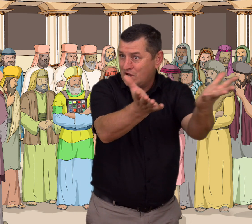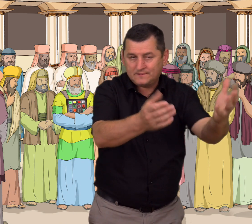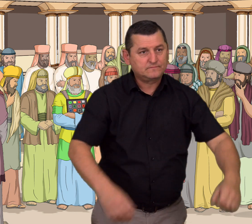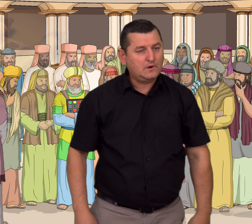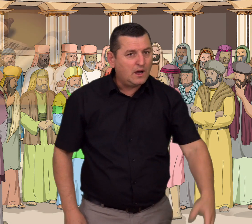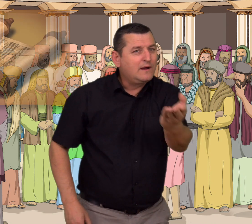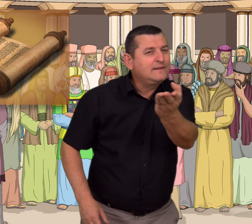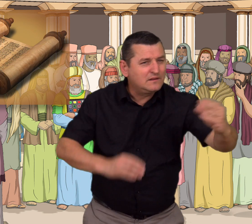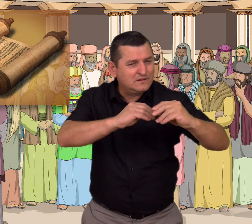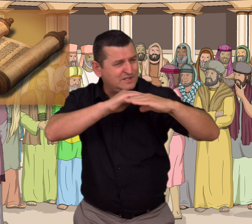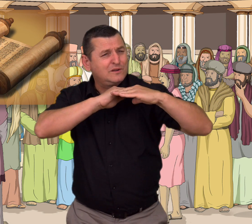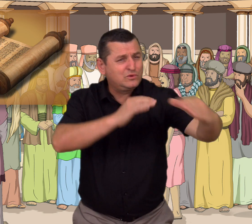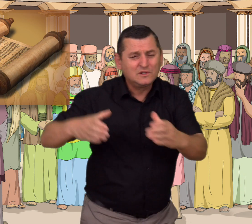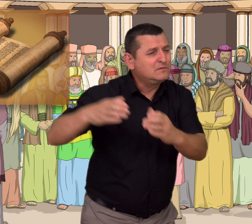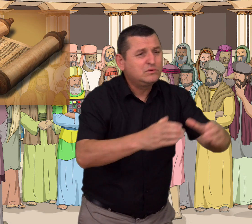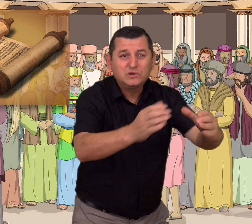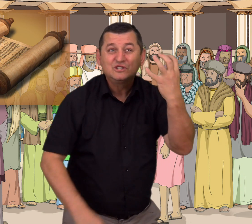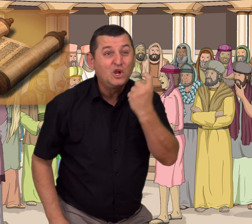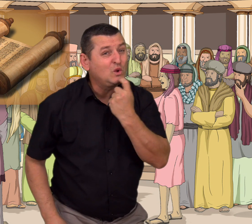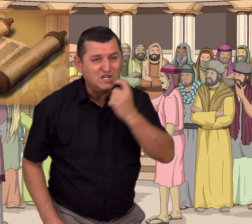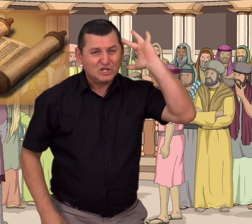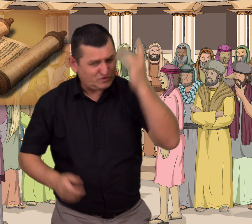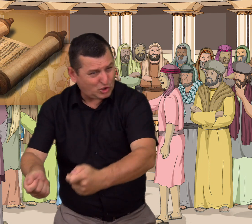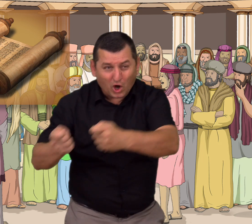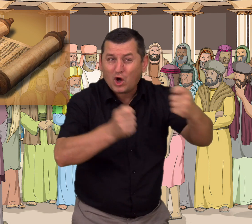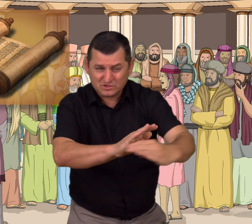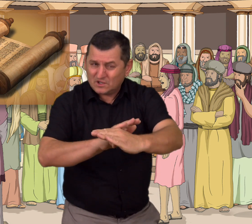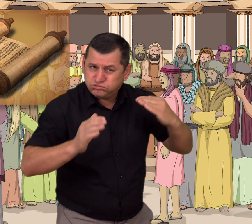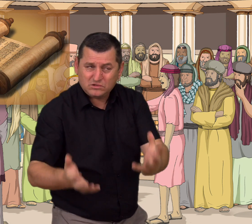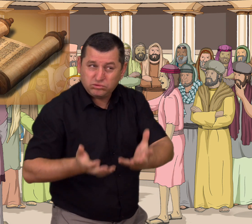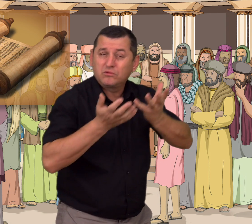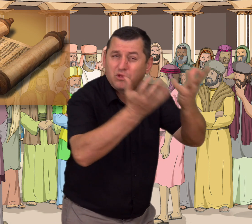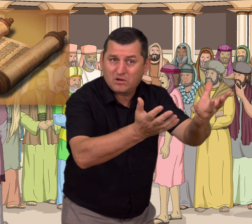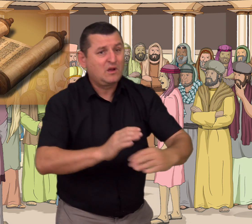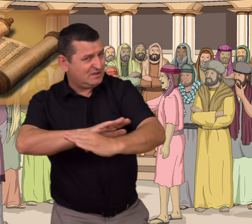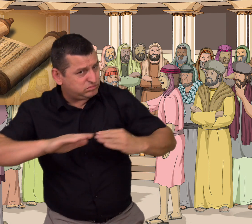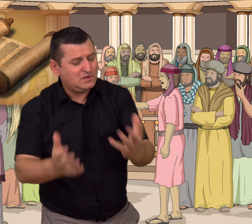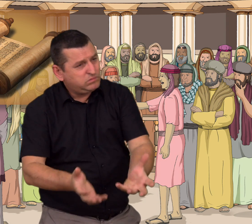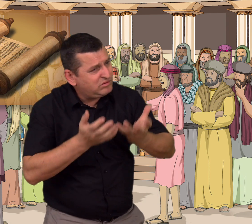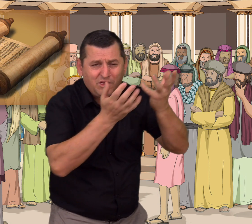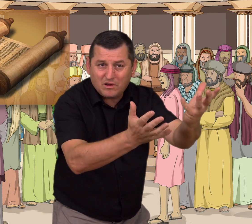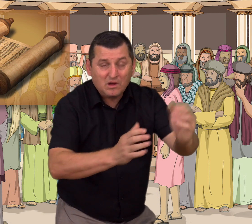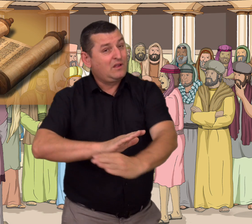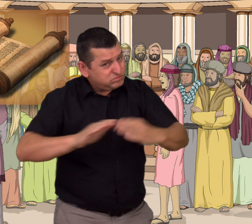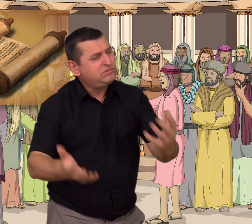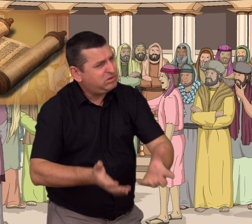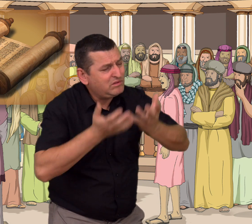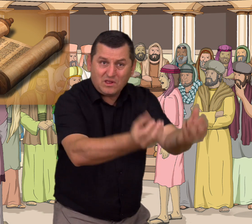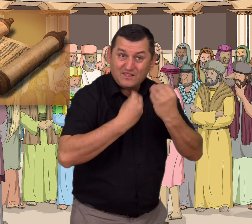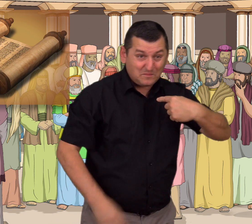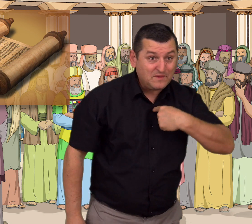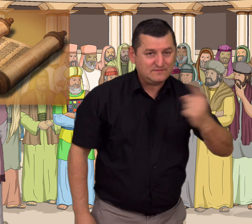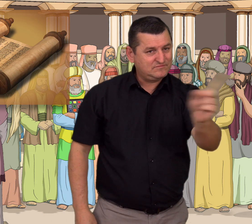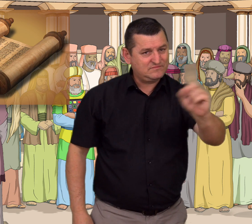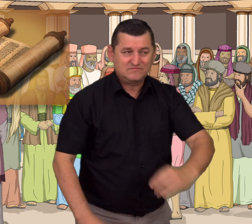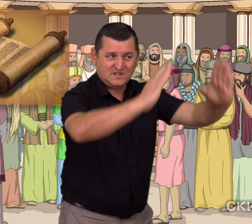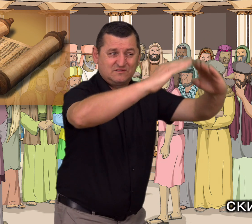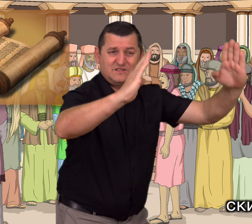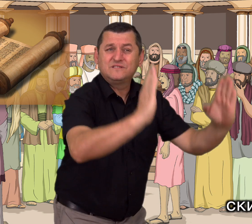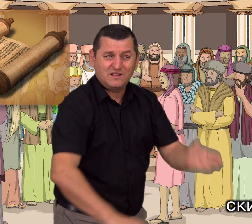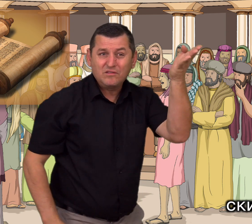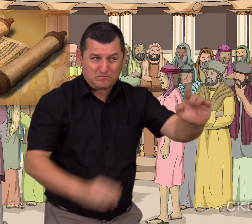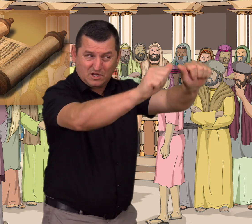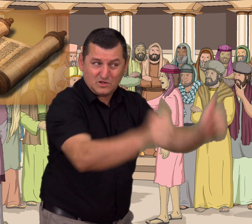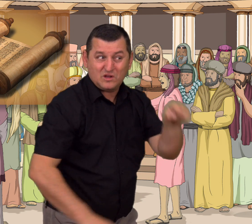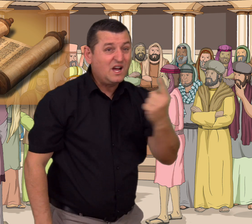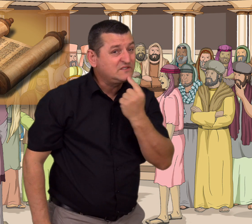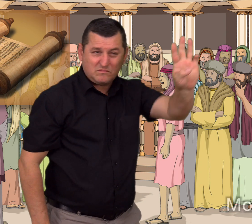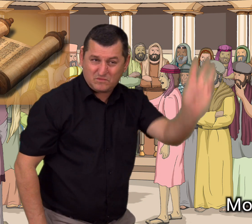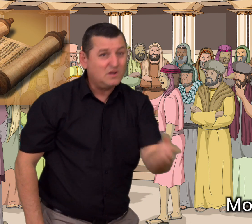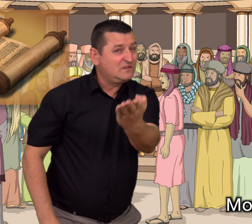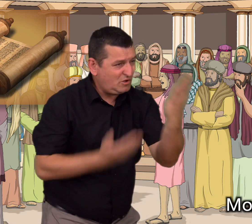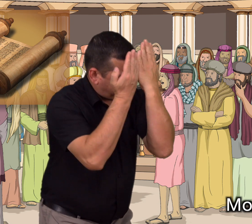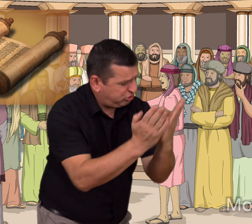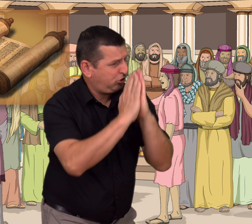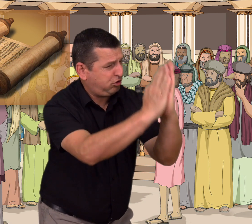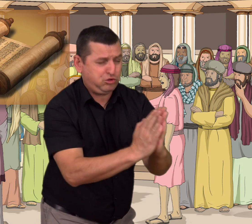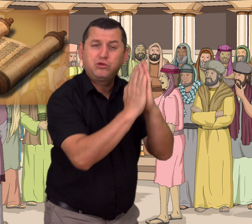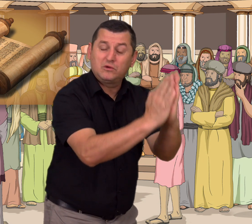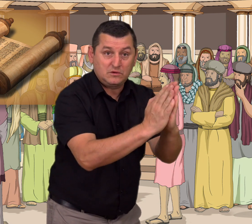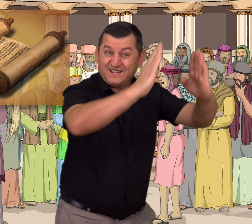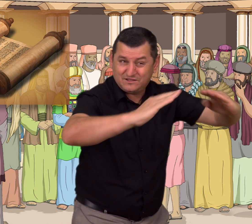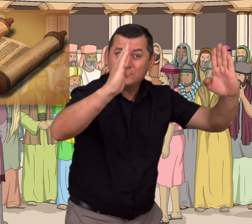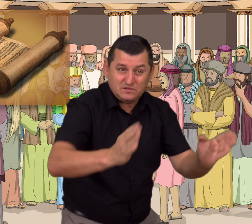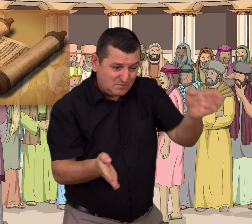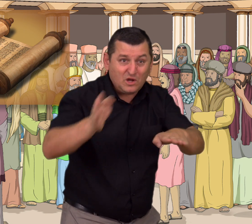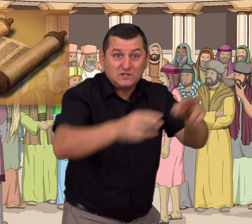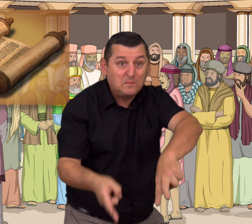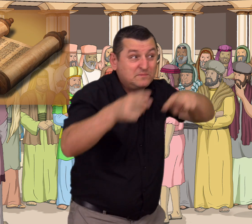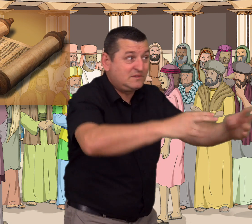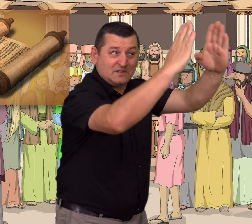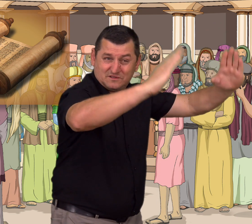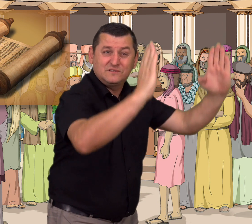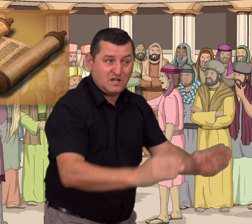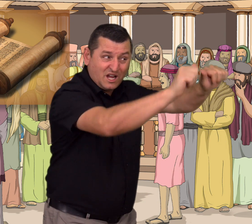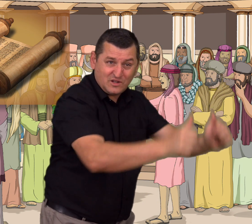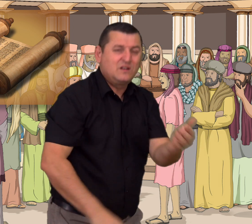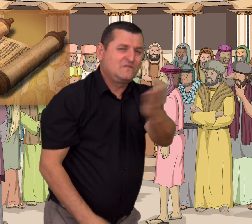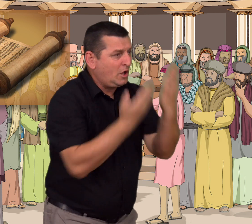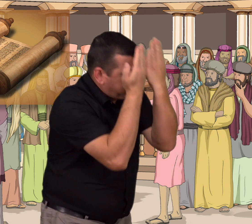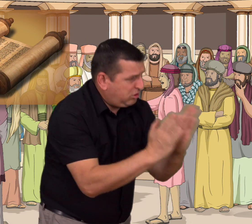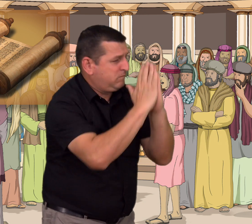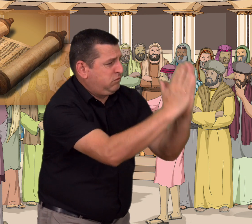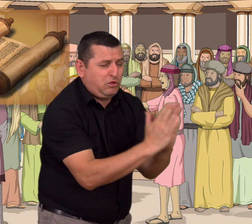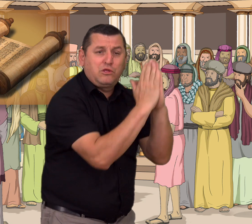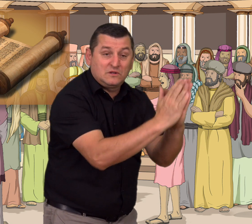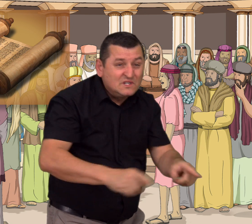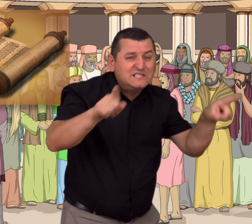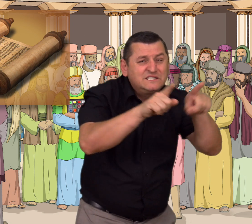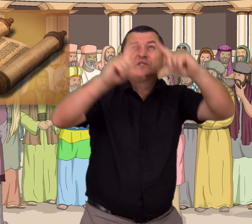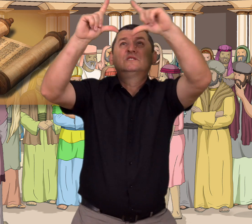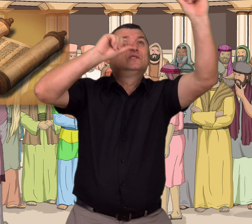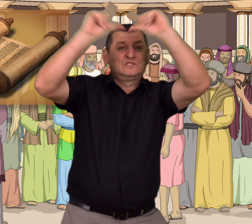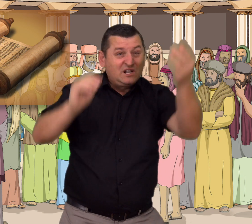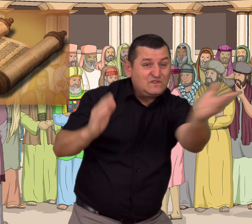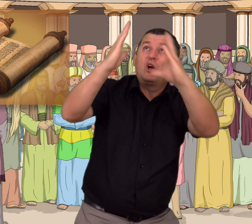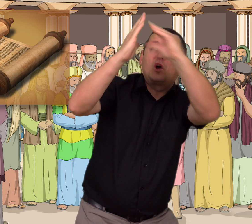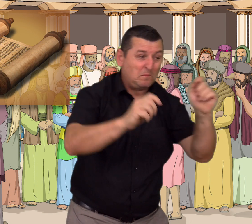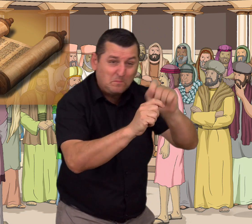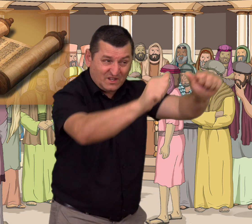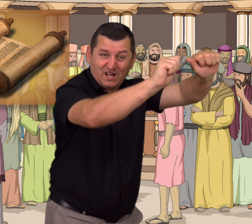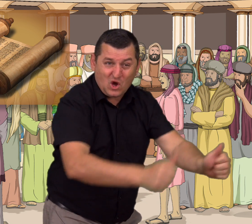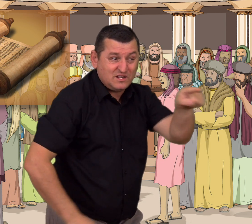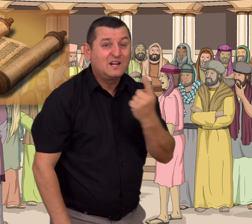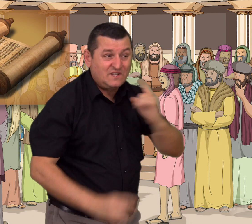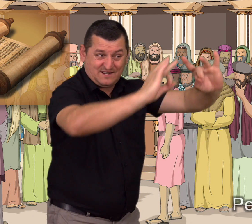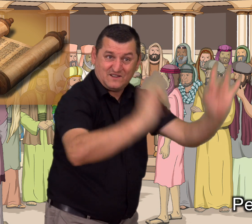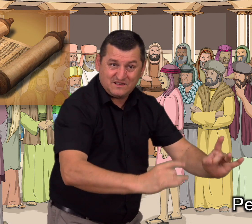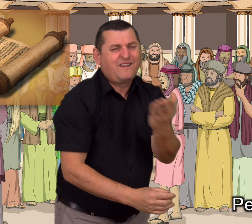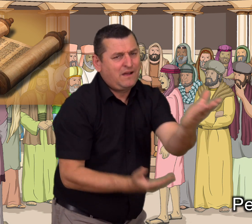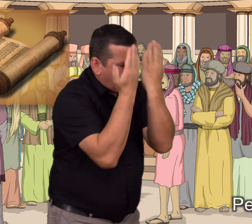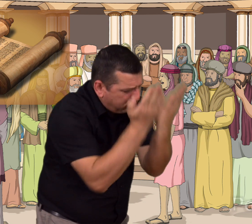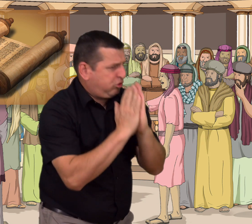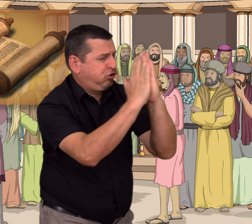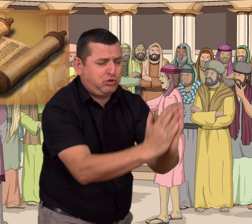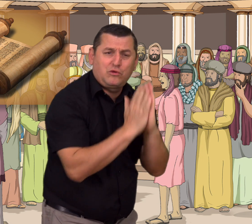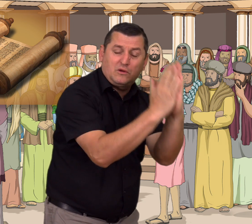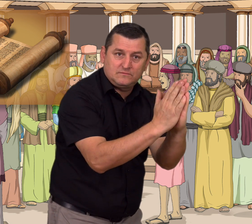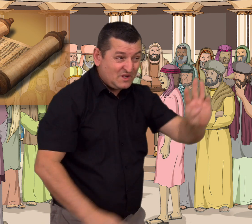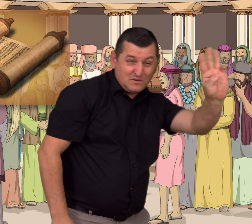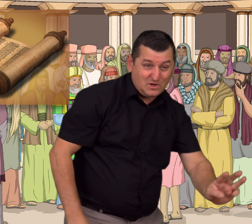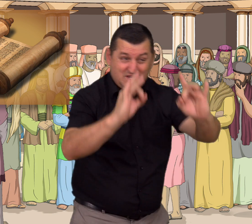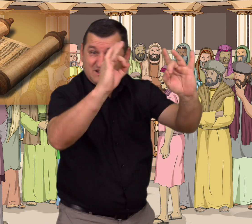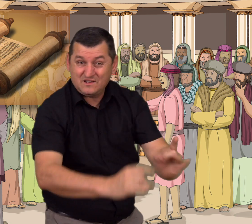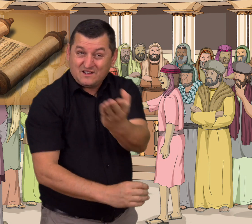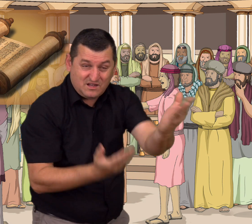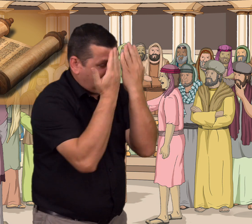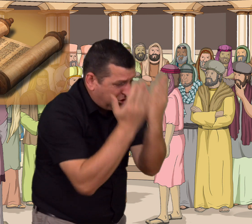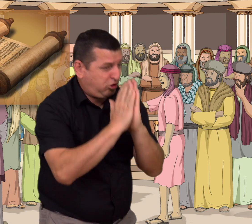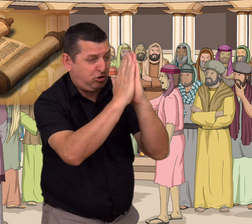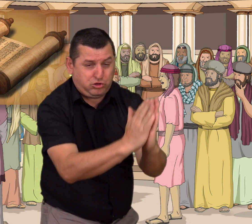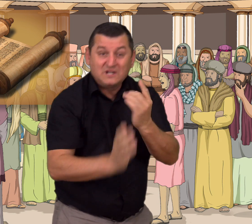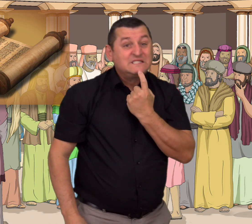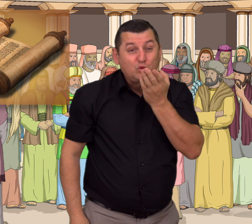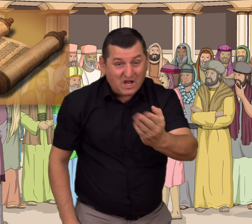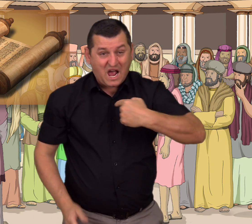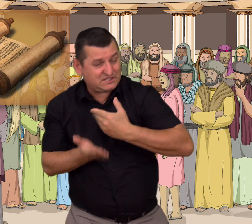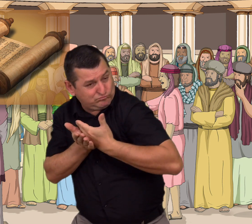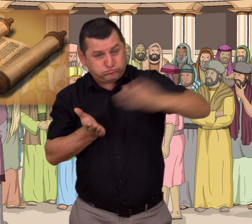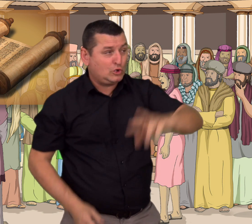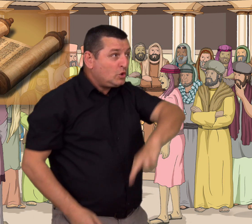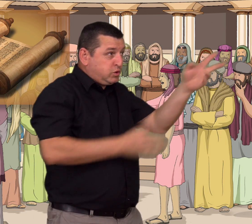But God turned away from them and gave them over to the worship of the host of heaven, as it is written in the book of the prophets: ‘Did you bring Me sacrifices and offerings forty years in the wilderness, O house of Israel?